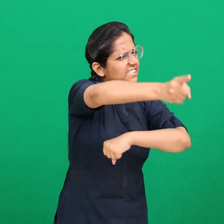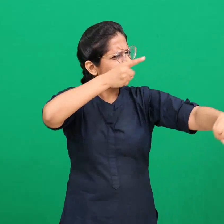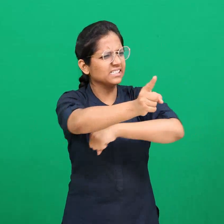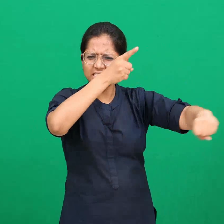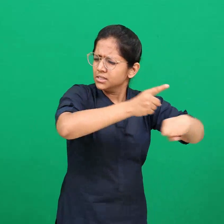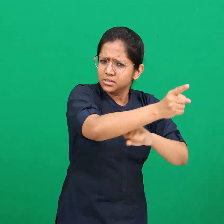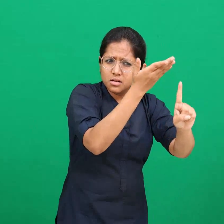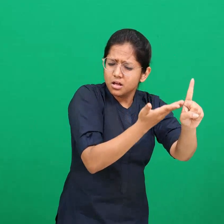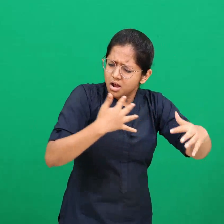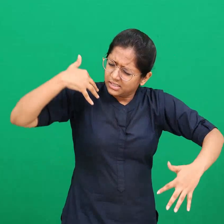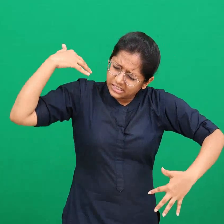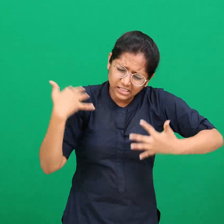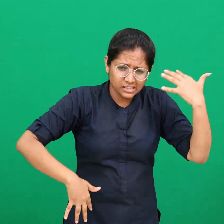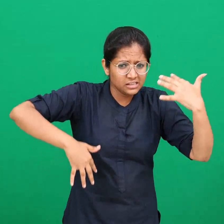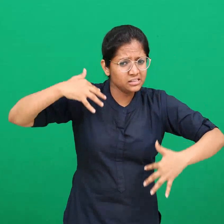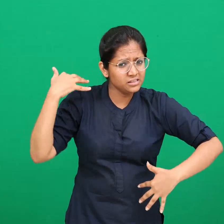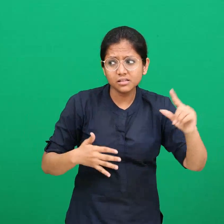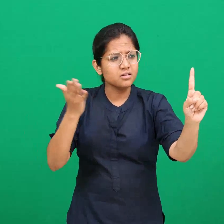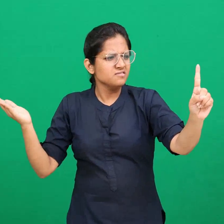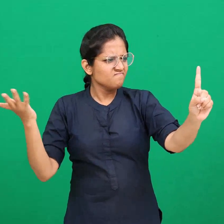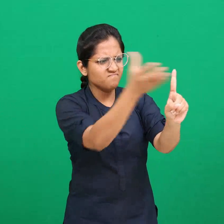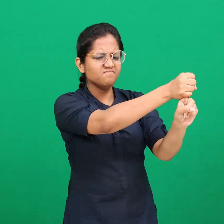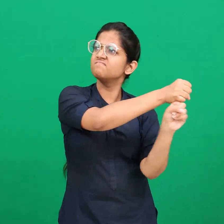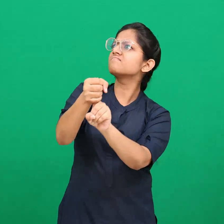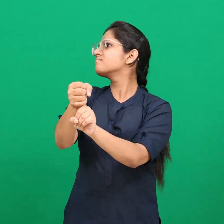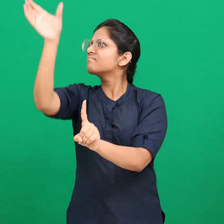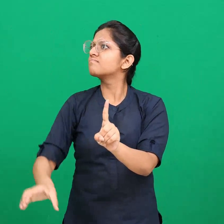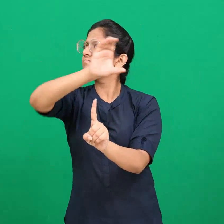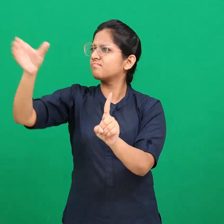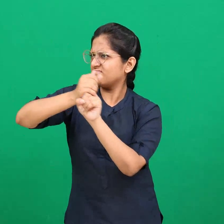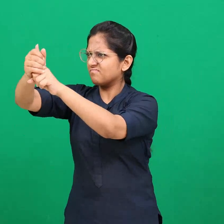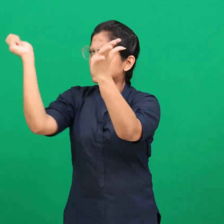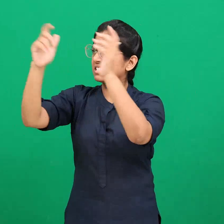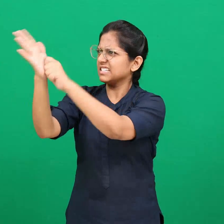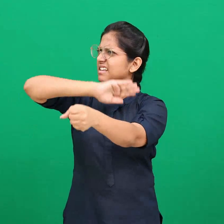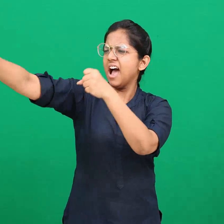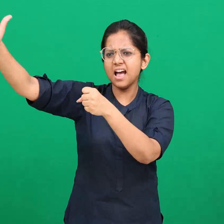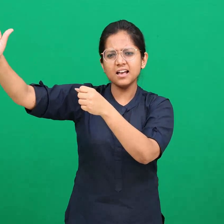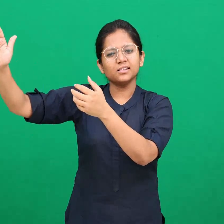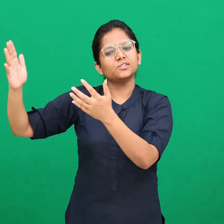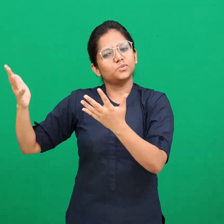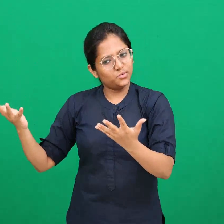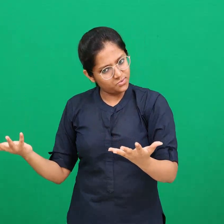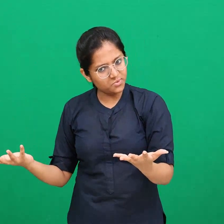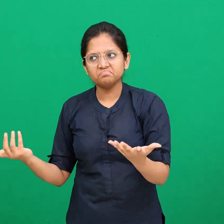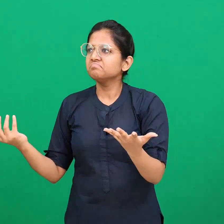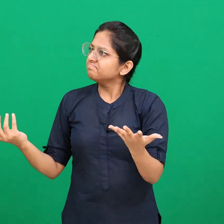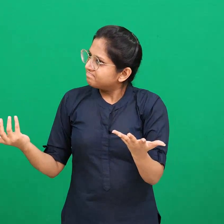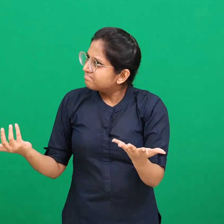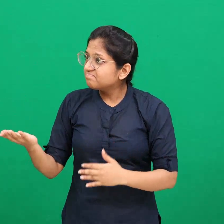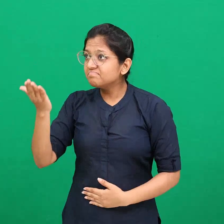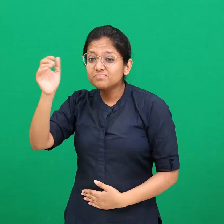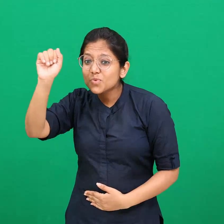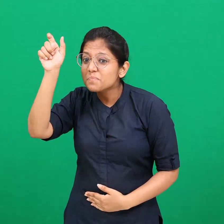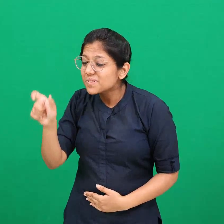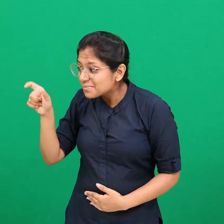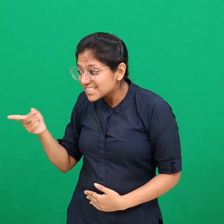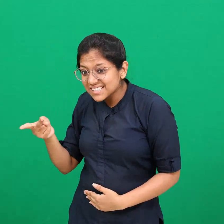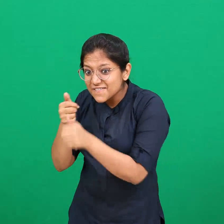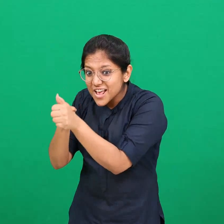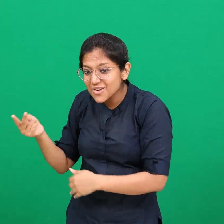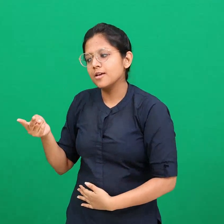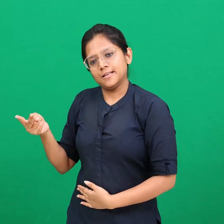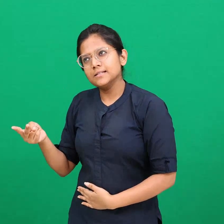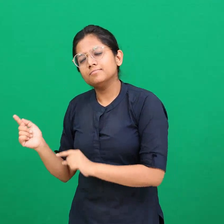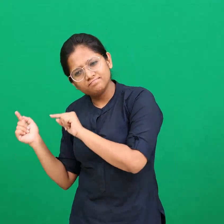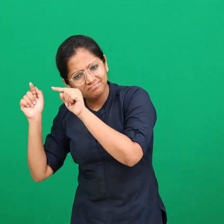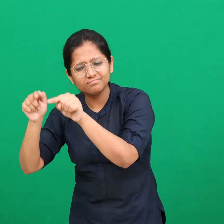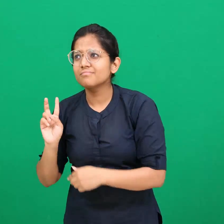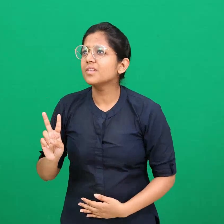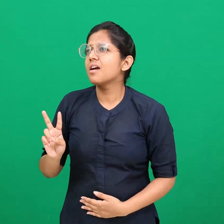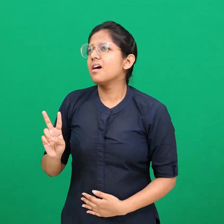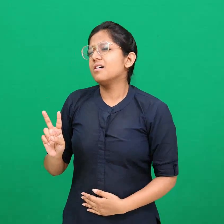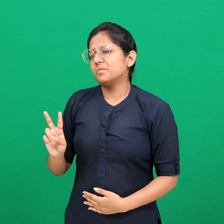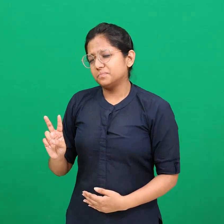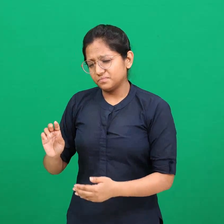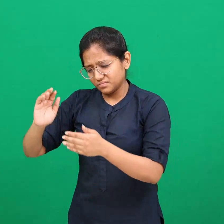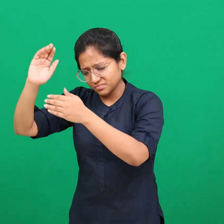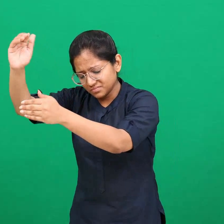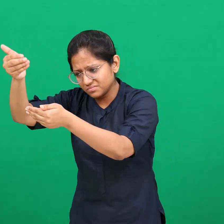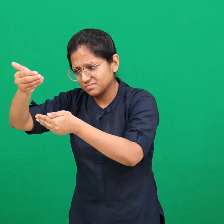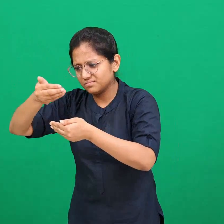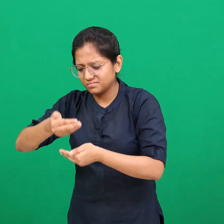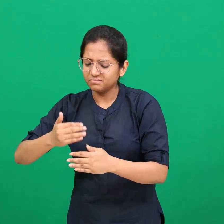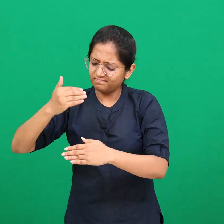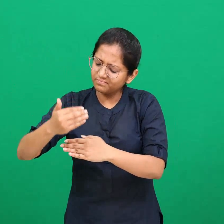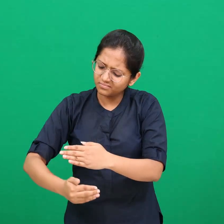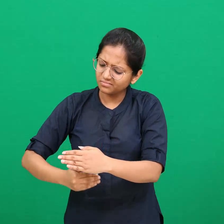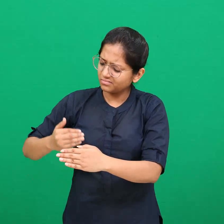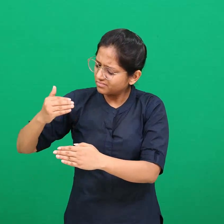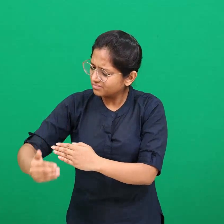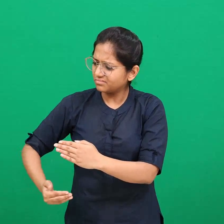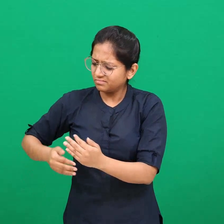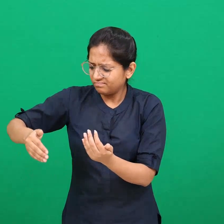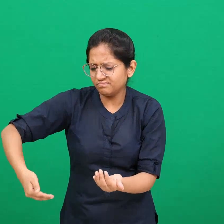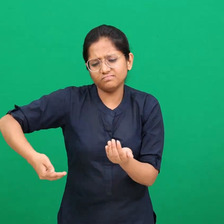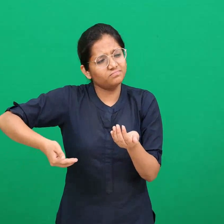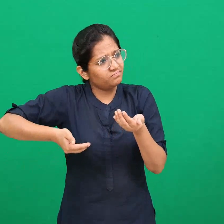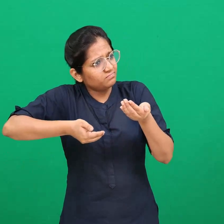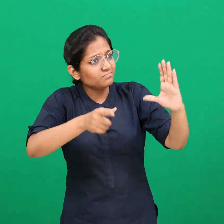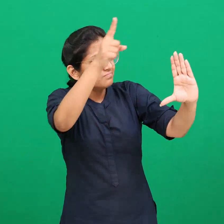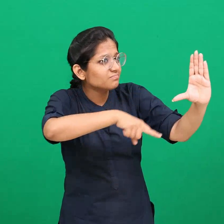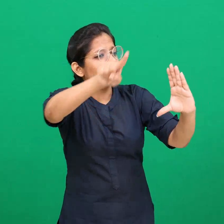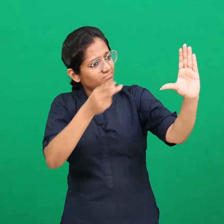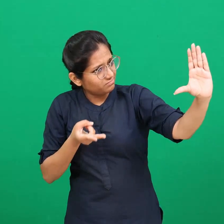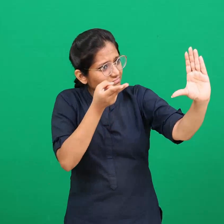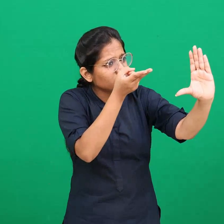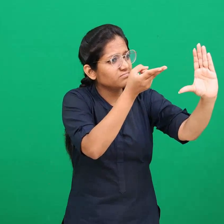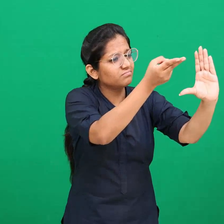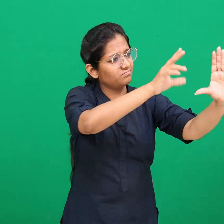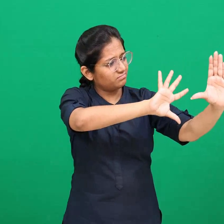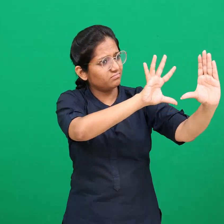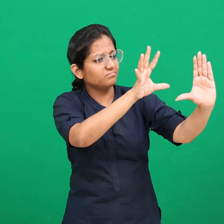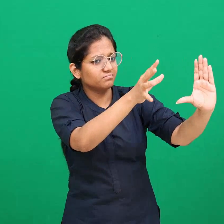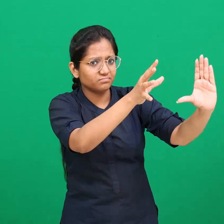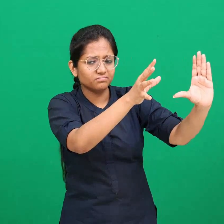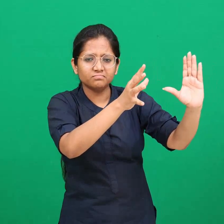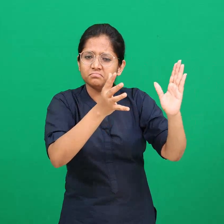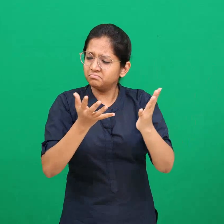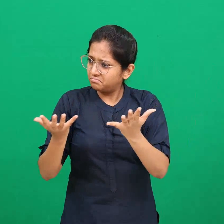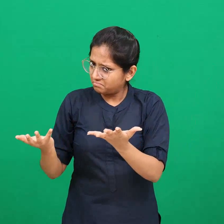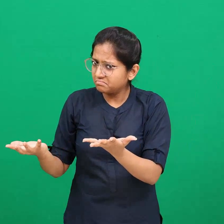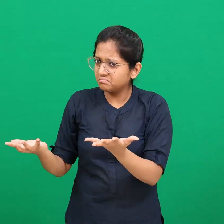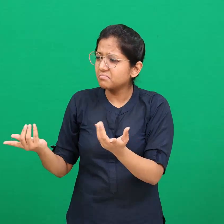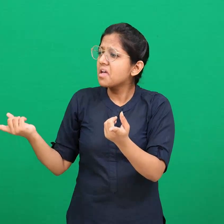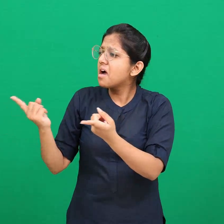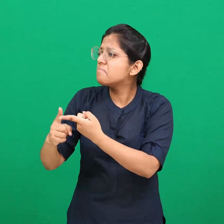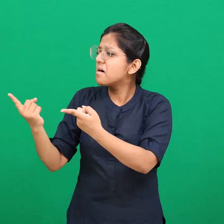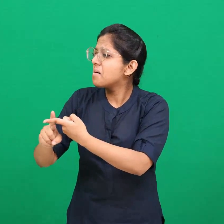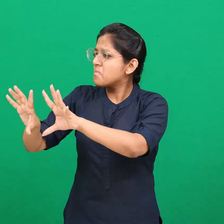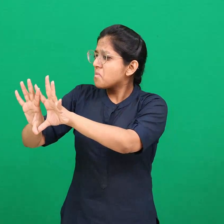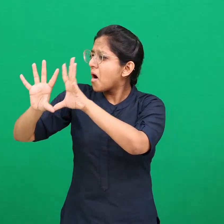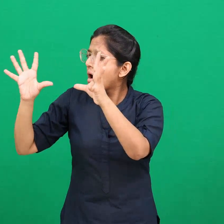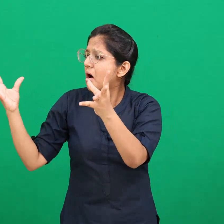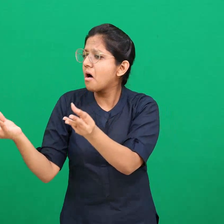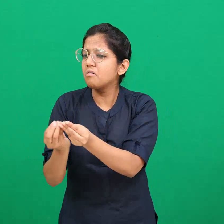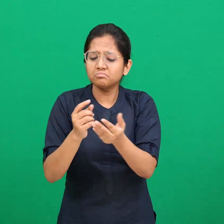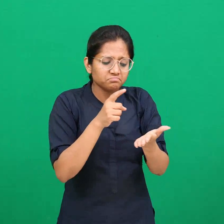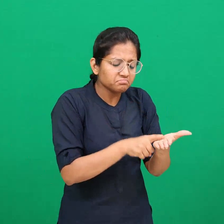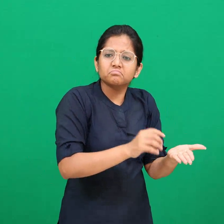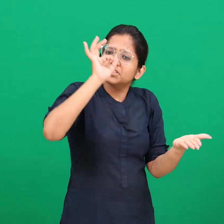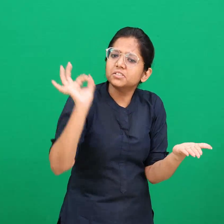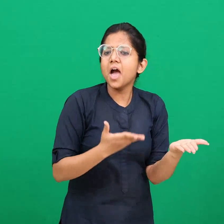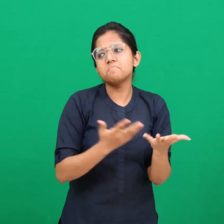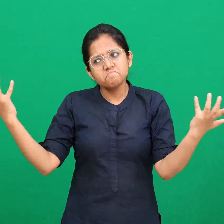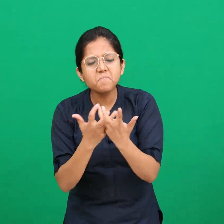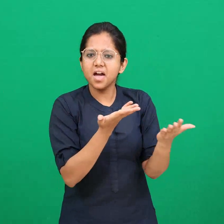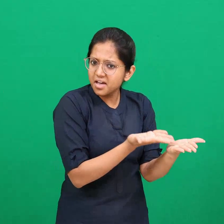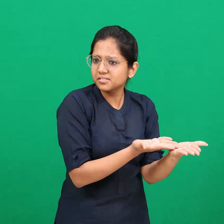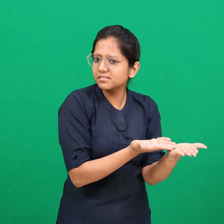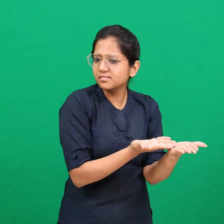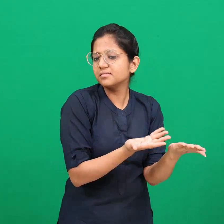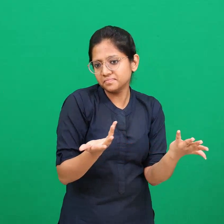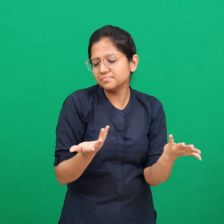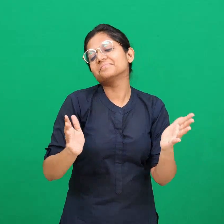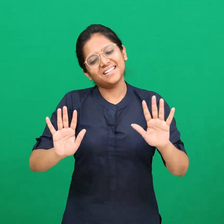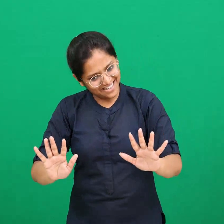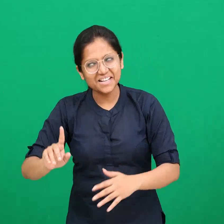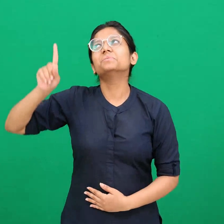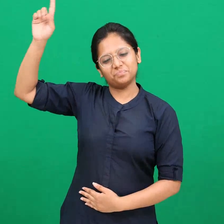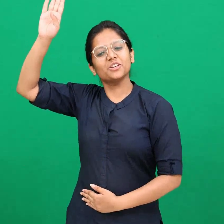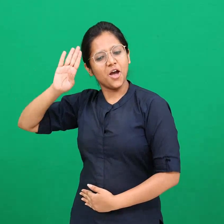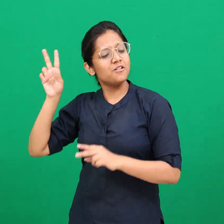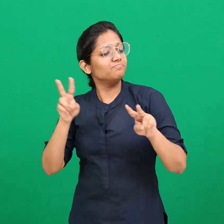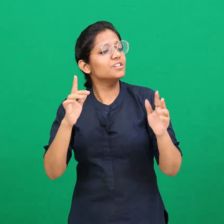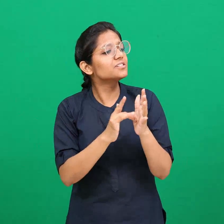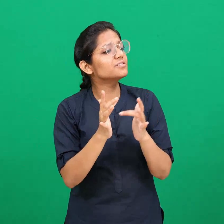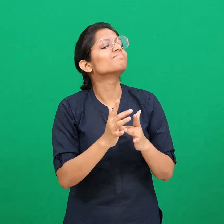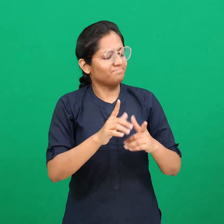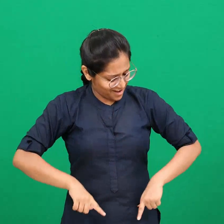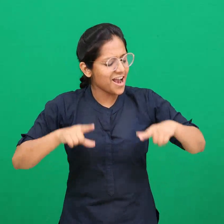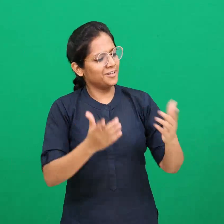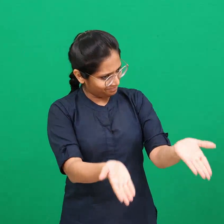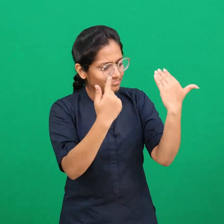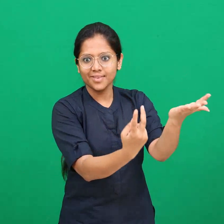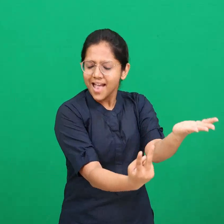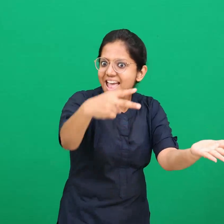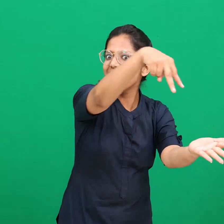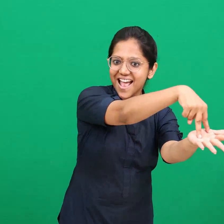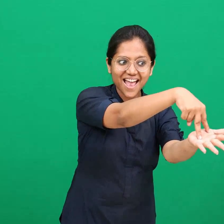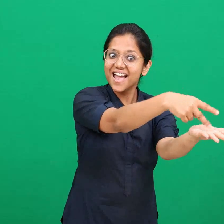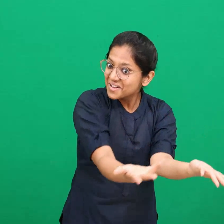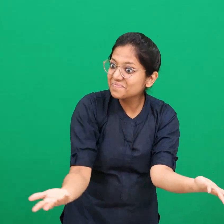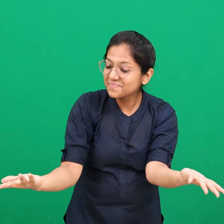When they had carried out all that was written about Him, they took Him down from the tree and laid Him in a tomb.